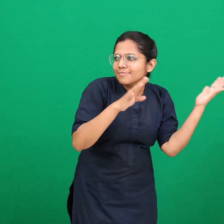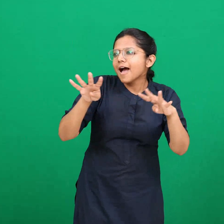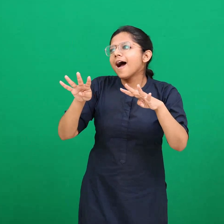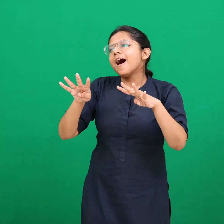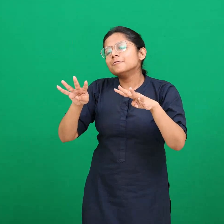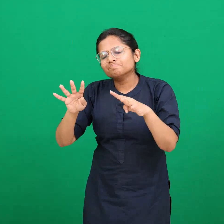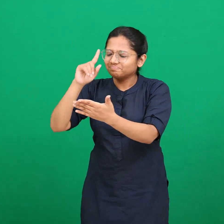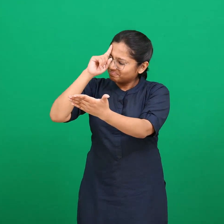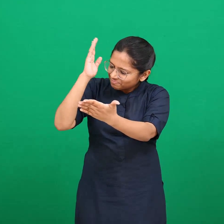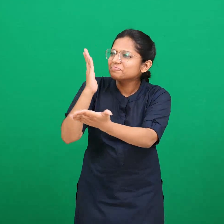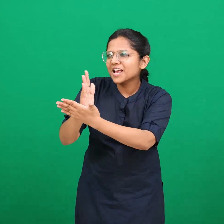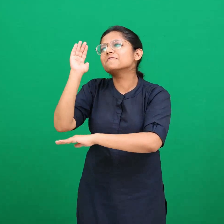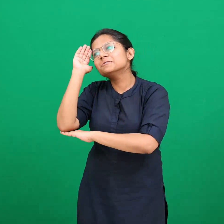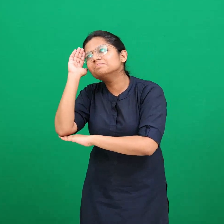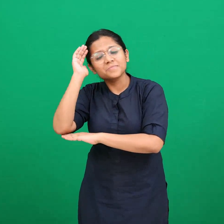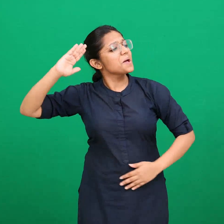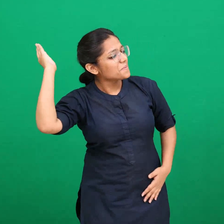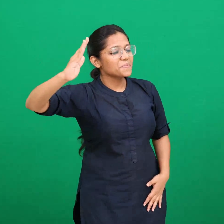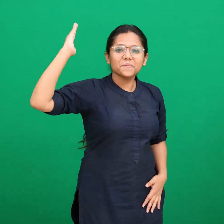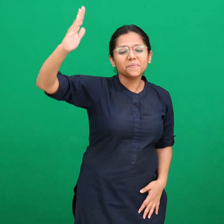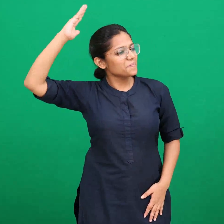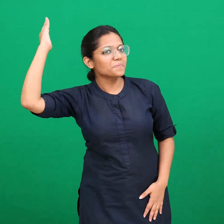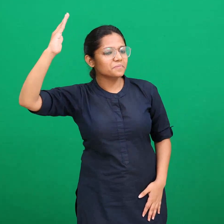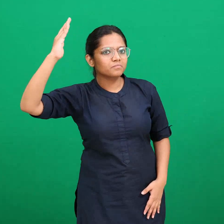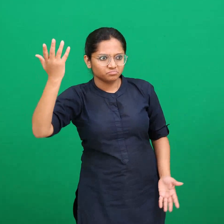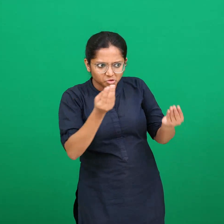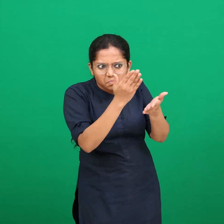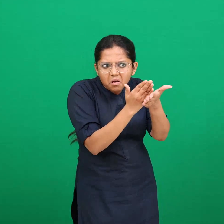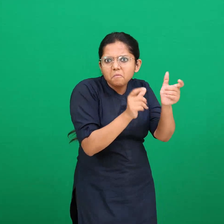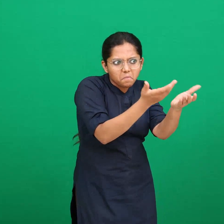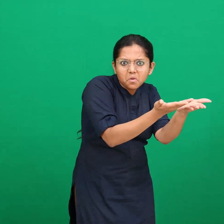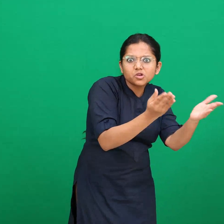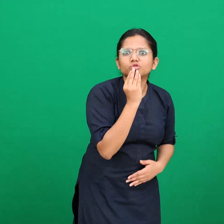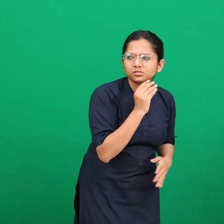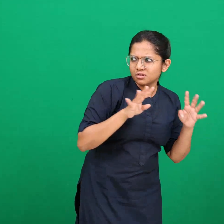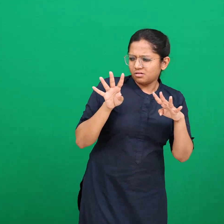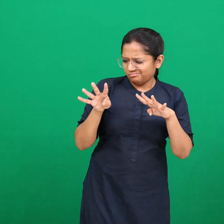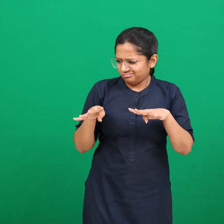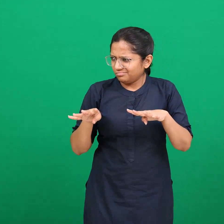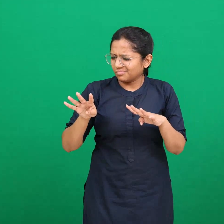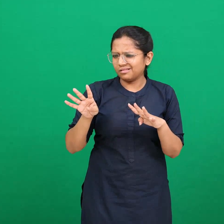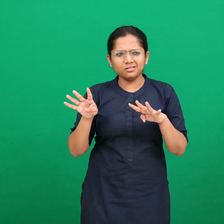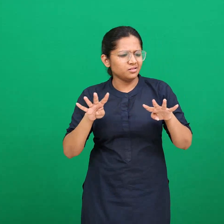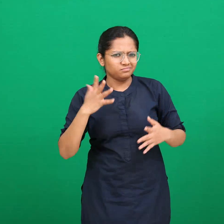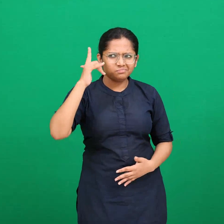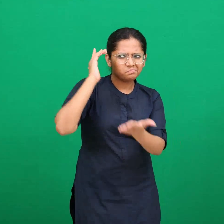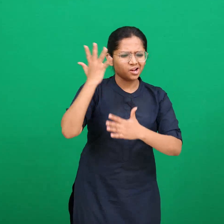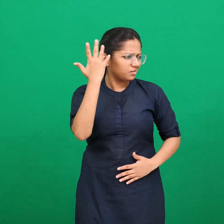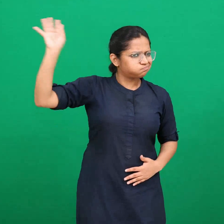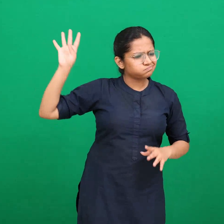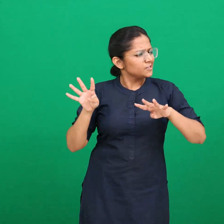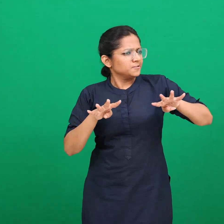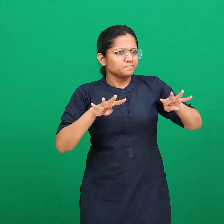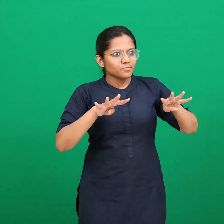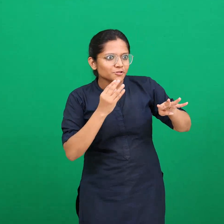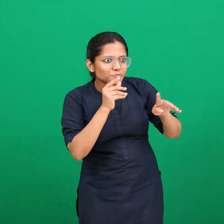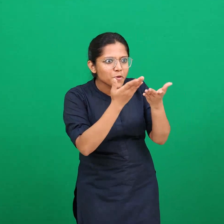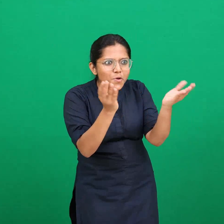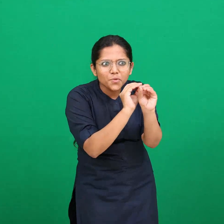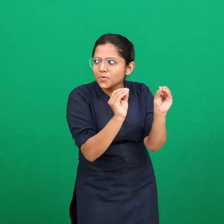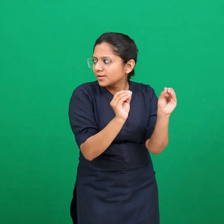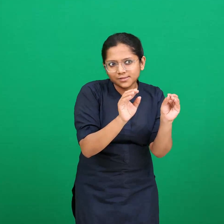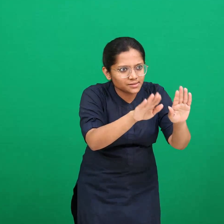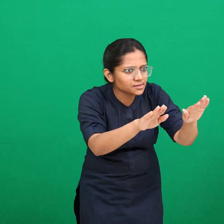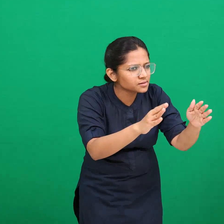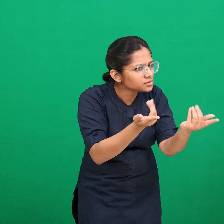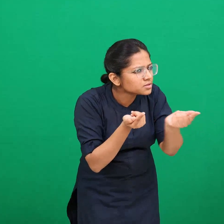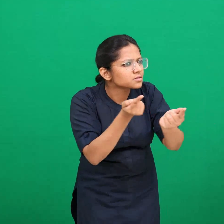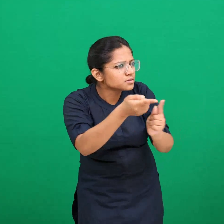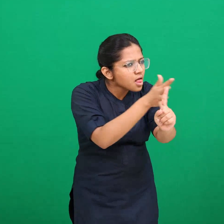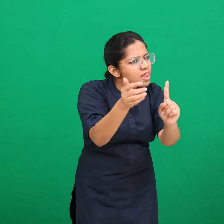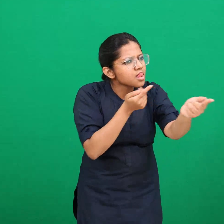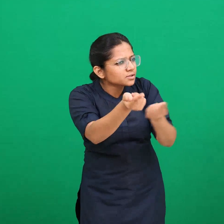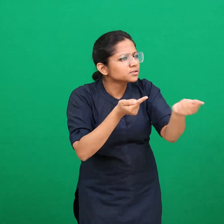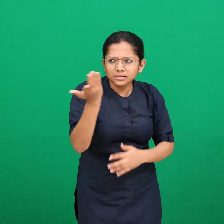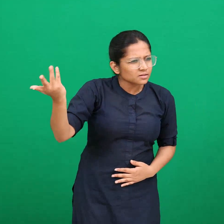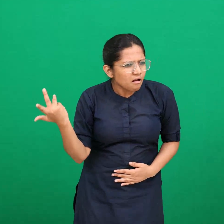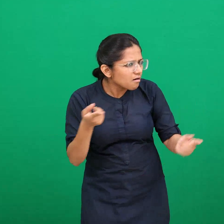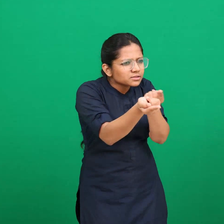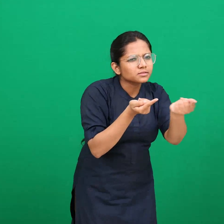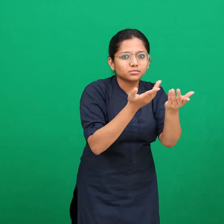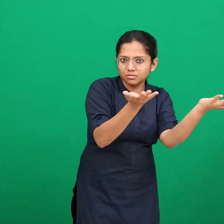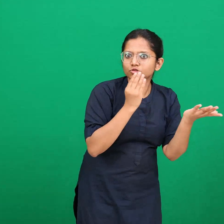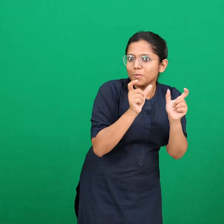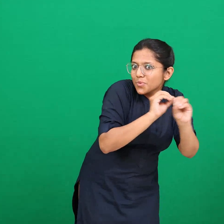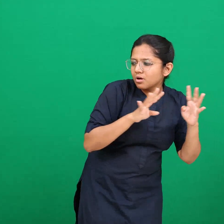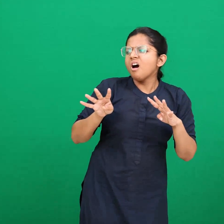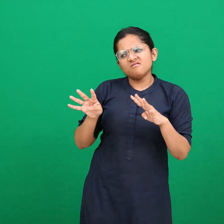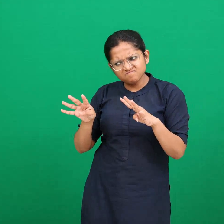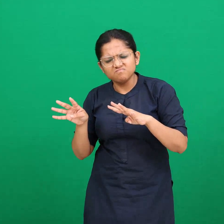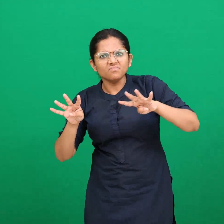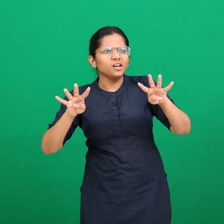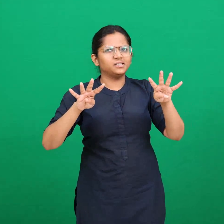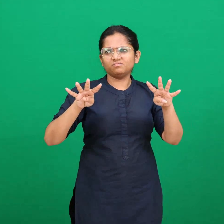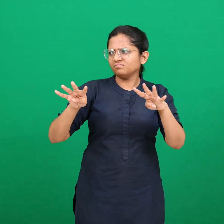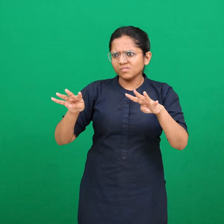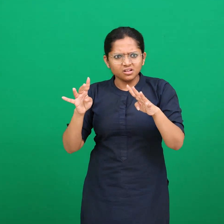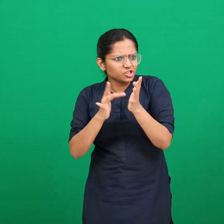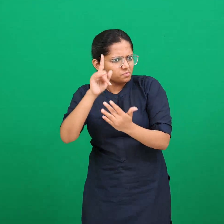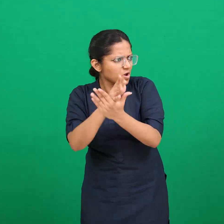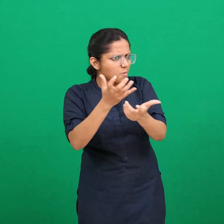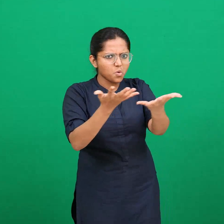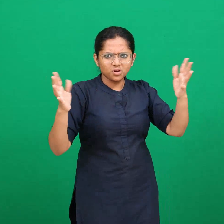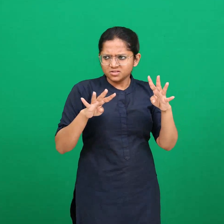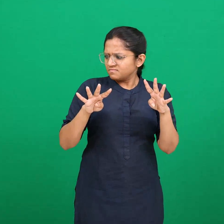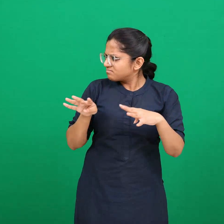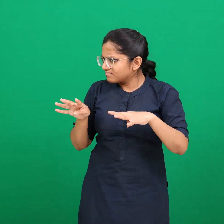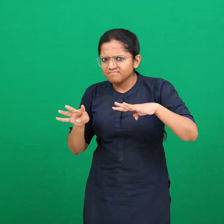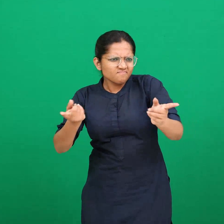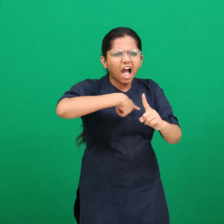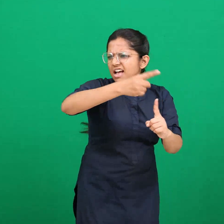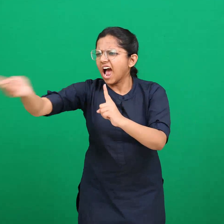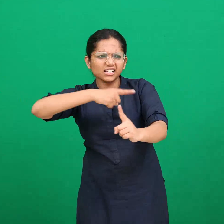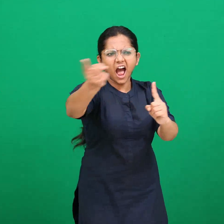But the unbelieving Jews stirred up the Gentiles and poisoned their minds against the brothers.